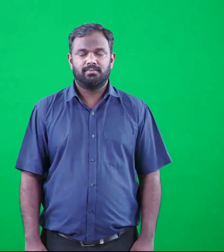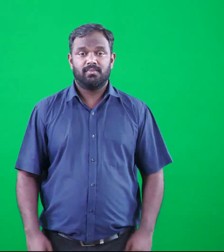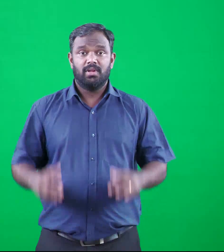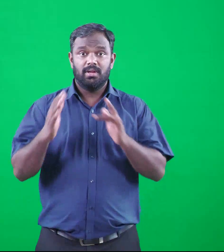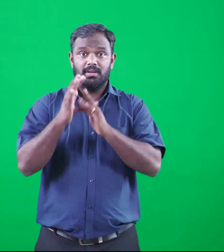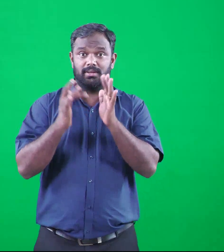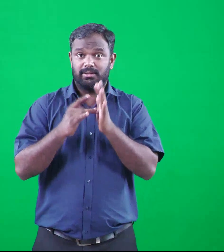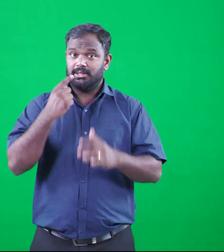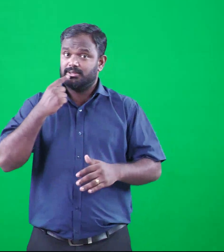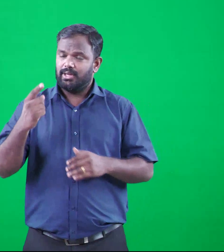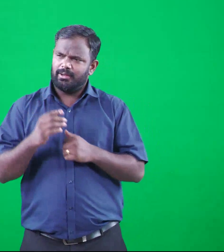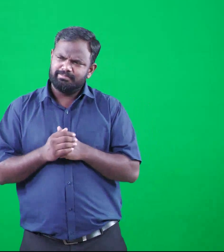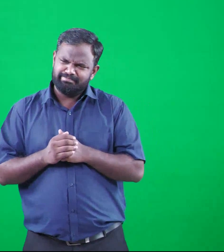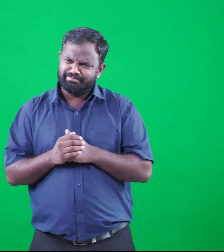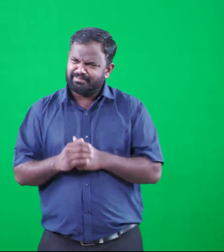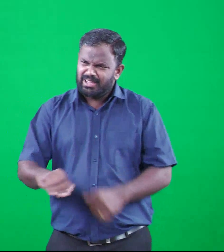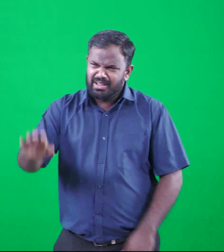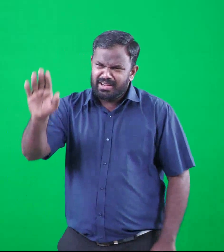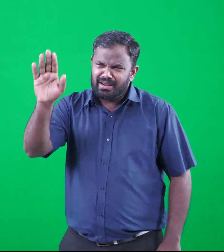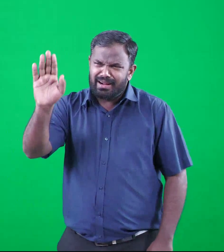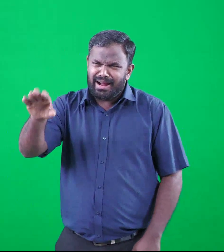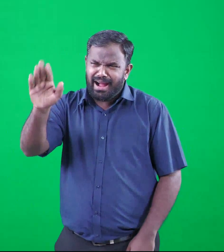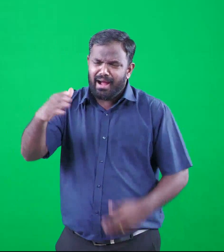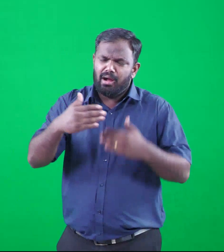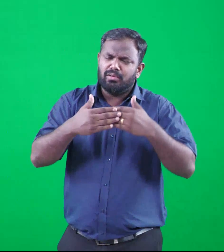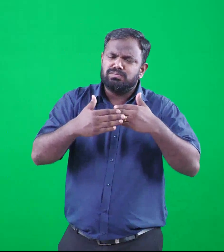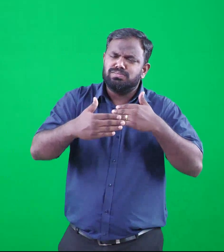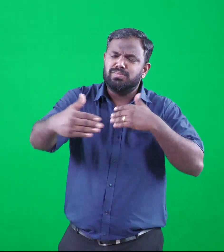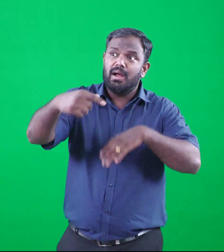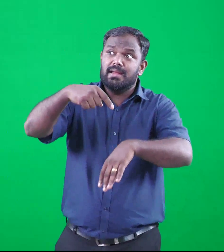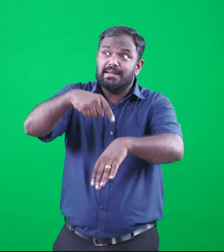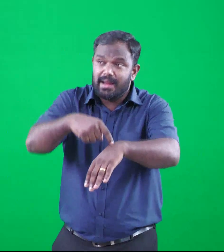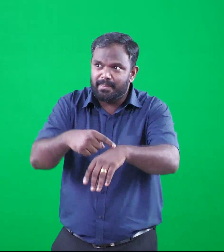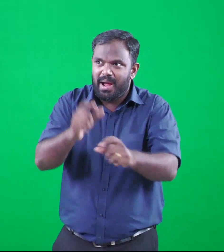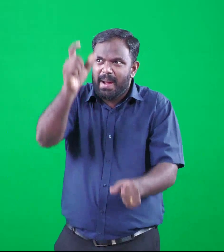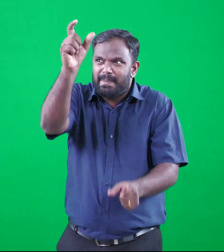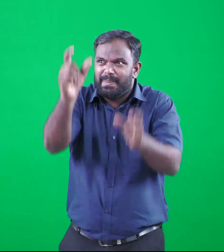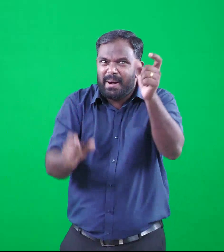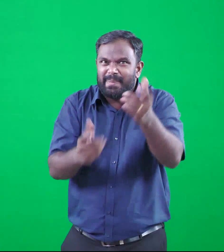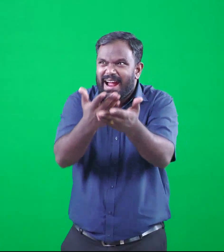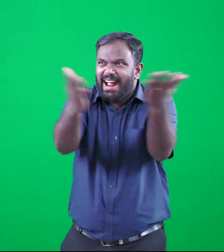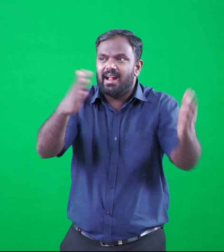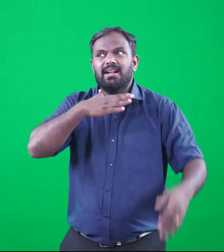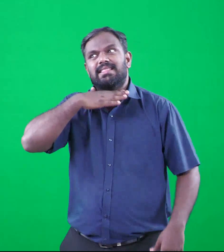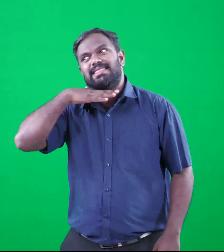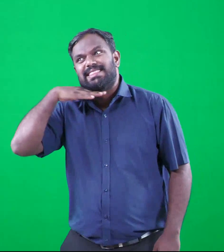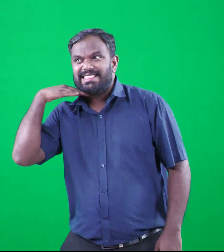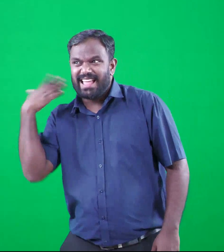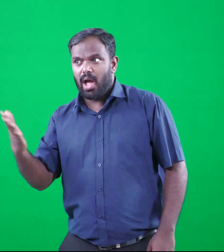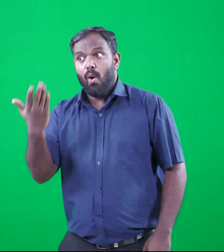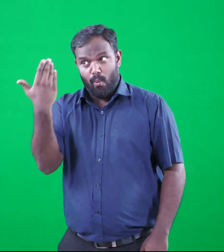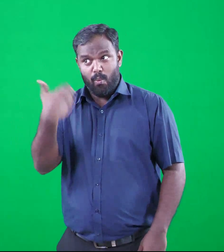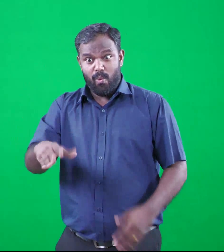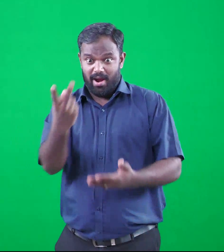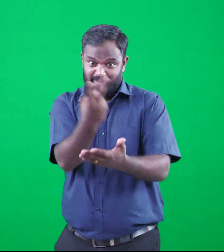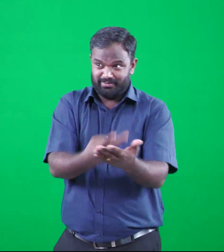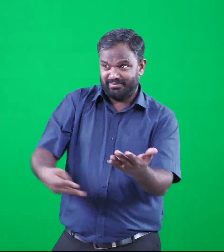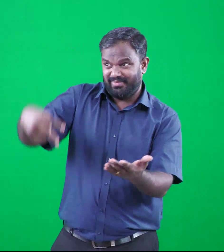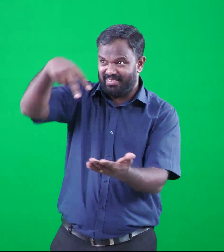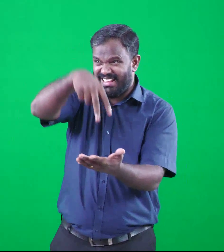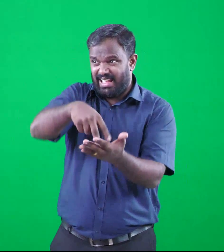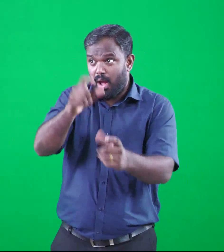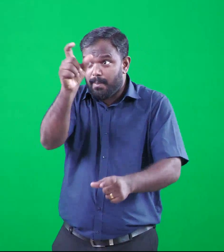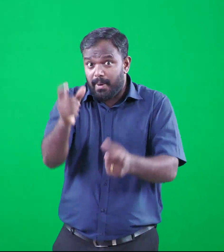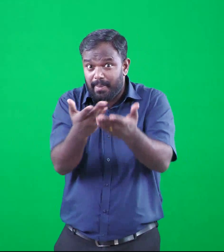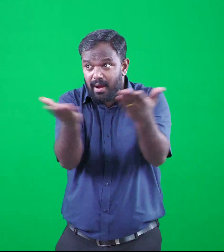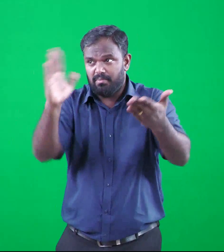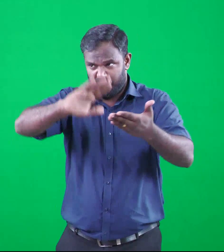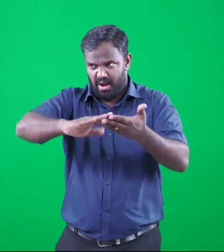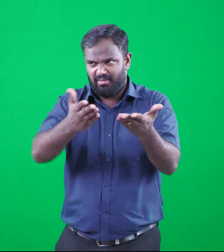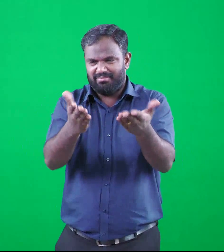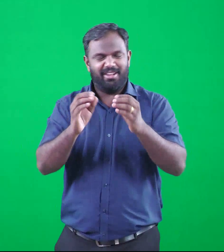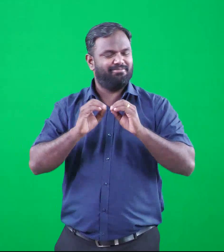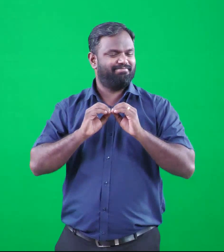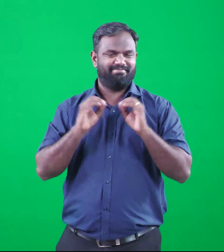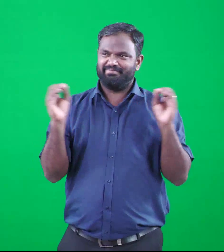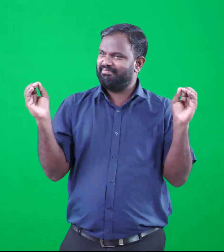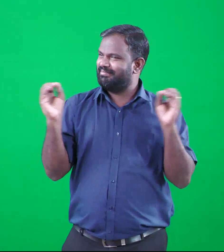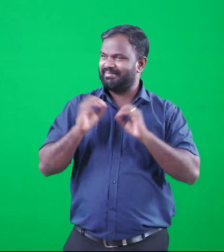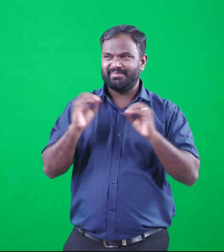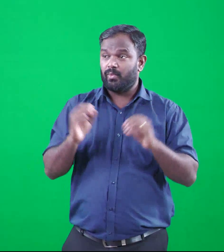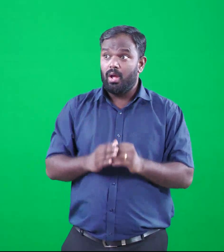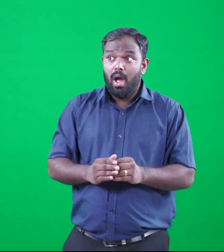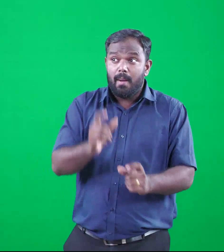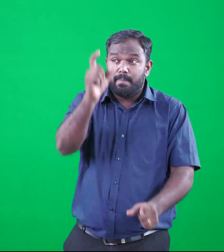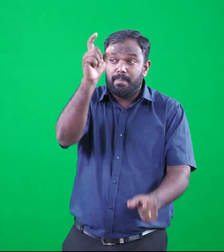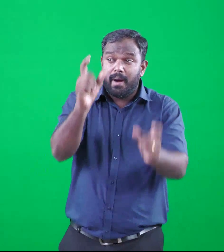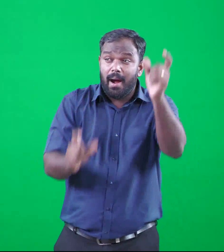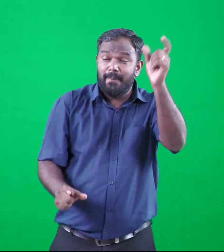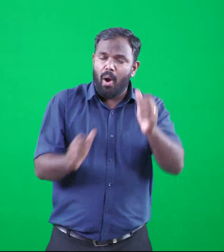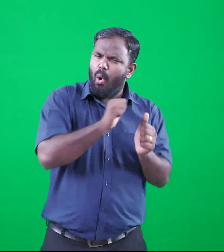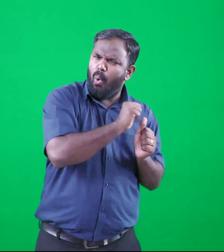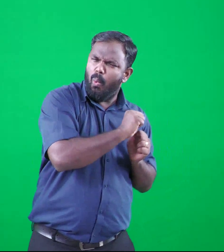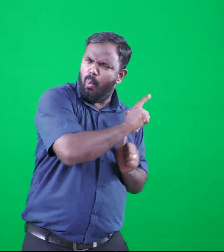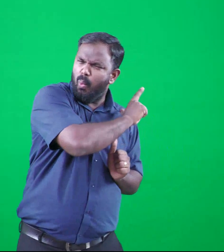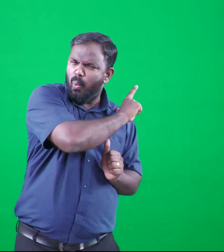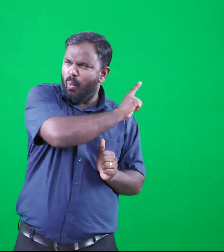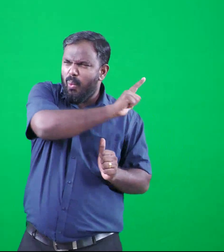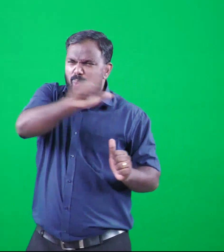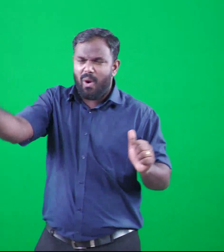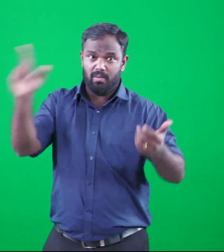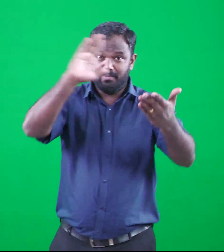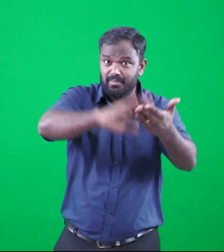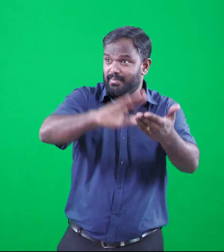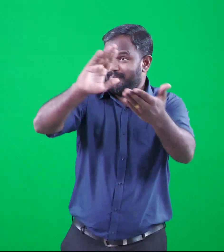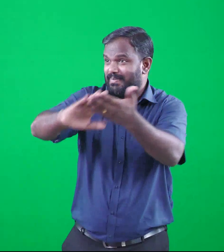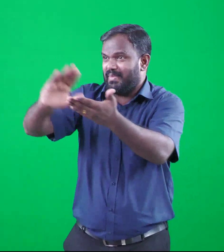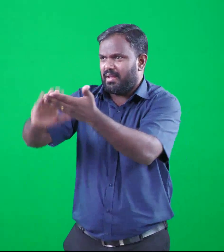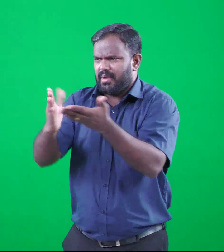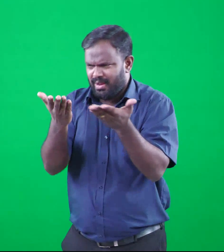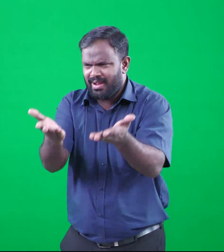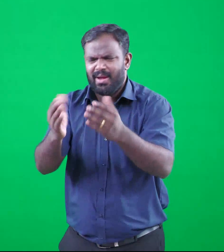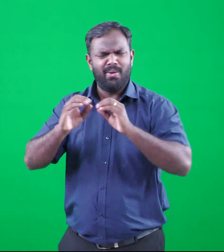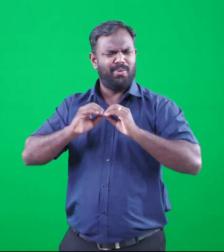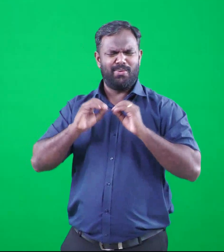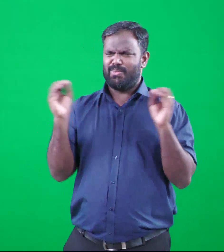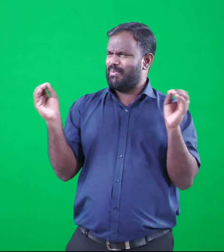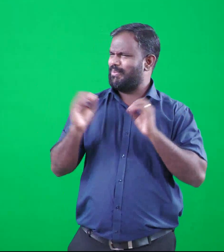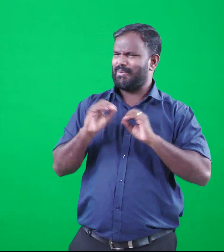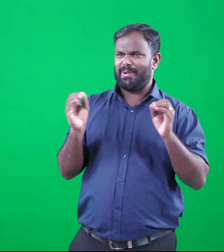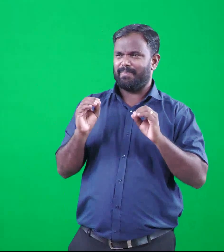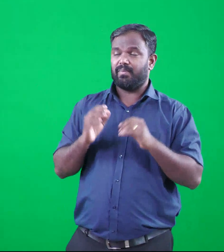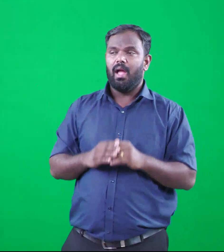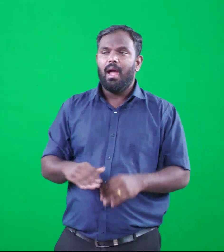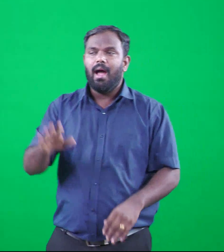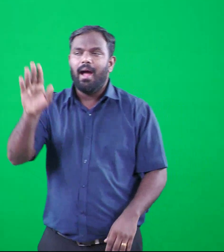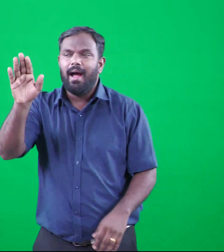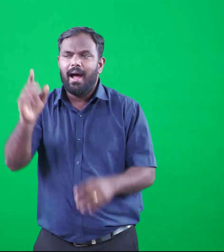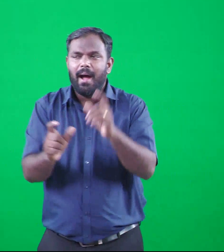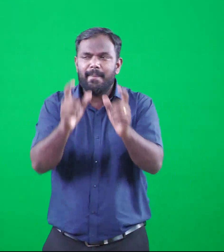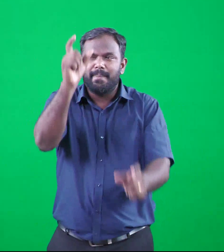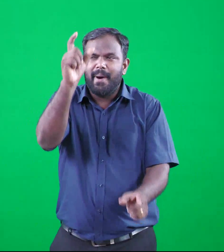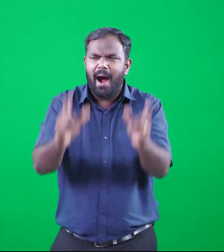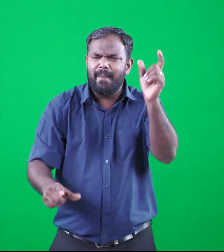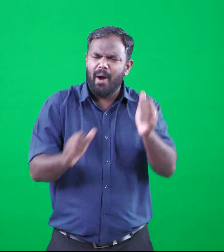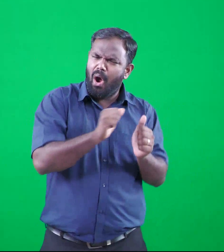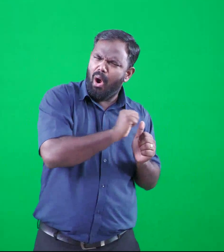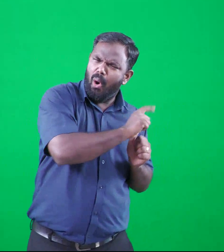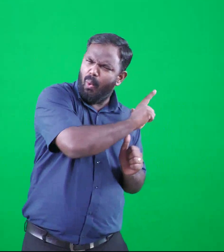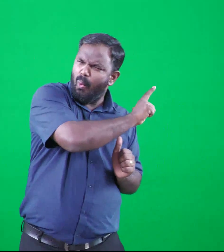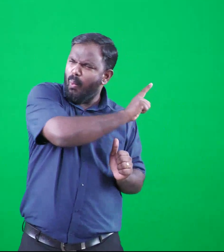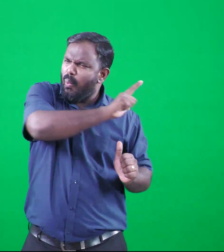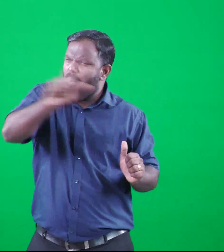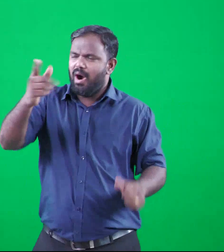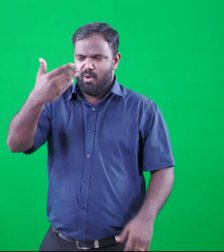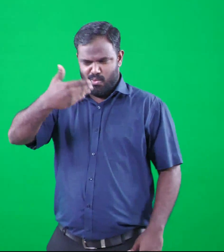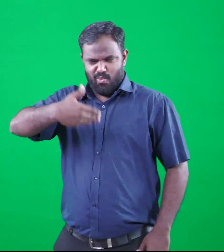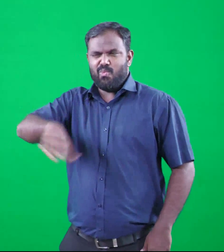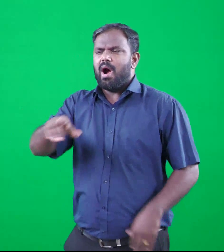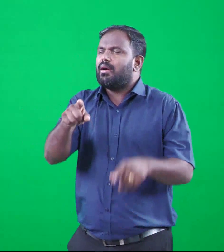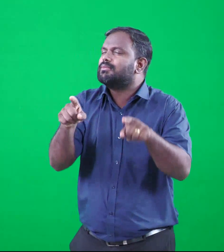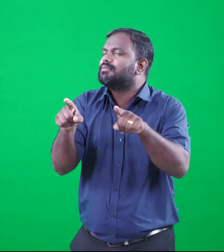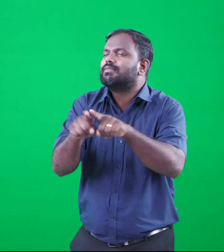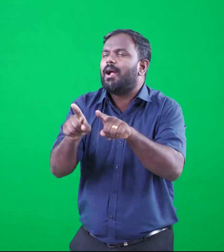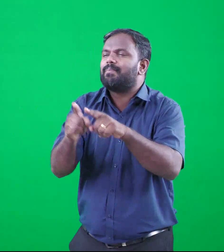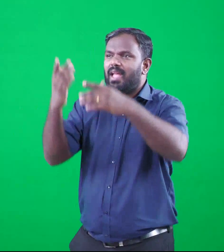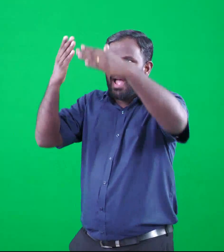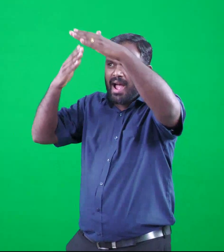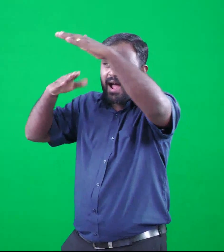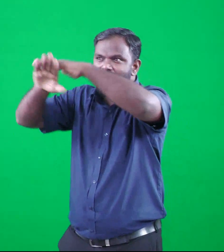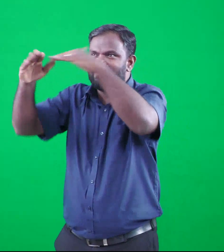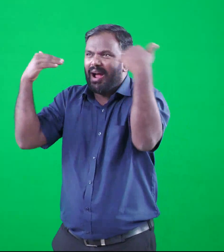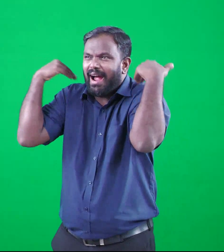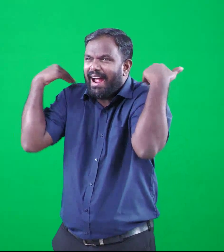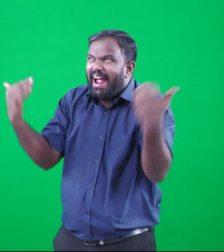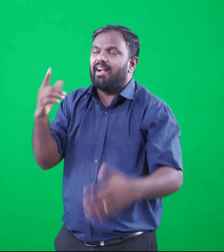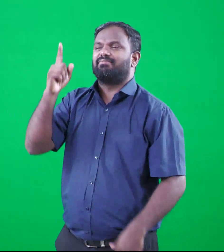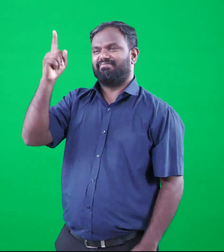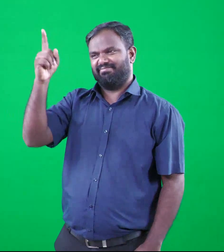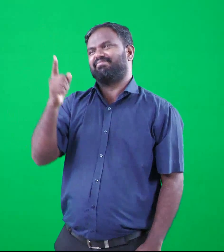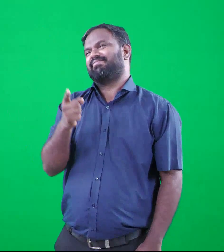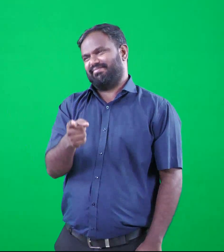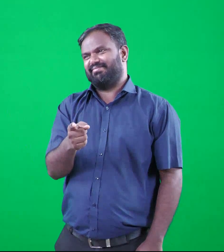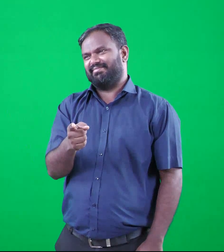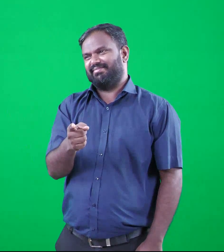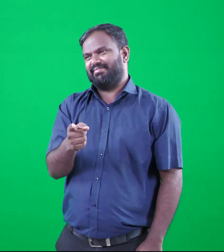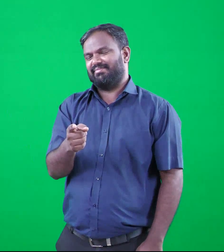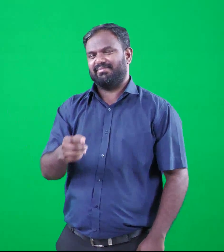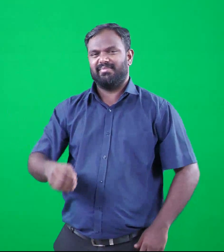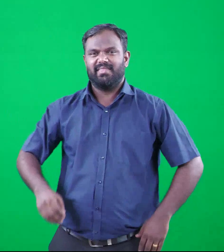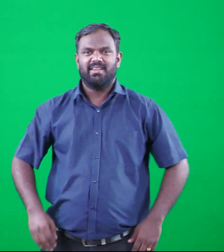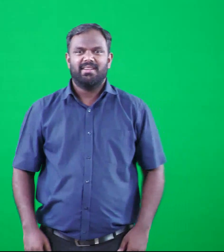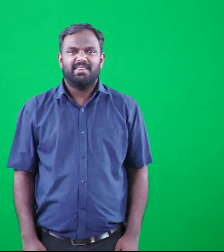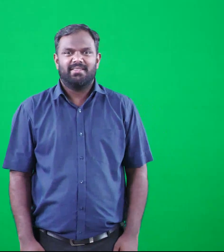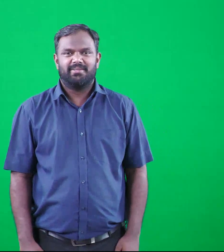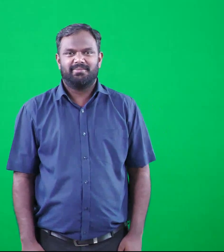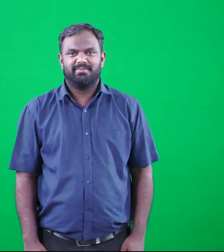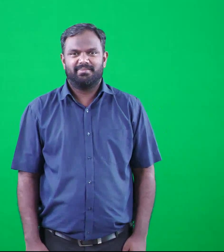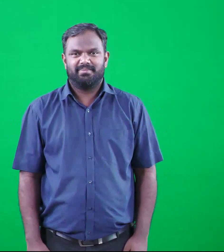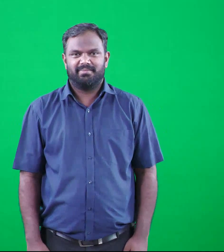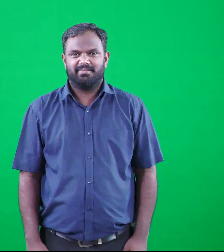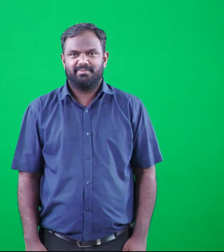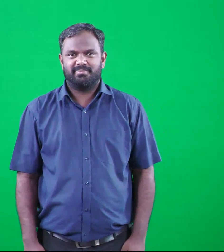When the dead rise, they will neither marry nor be given in marriage. Instead, they will be like the angels in heaven.